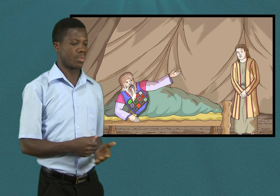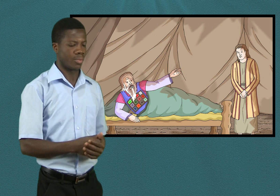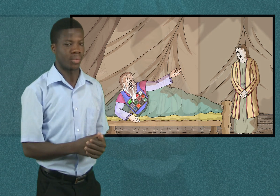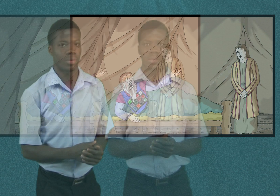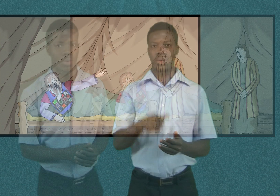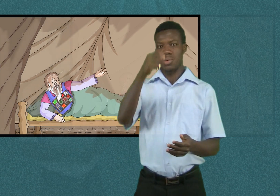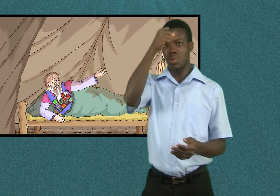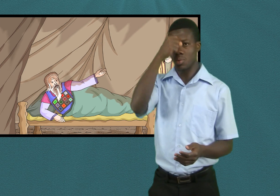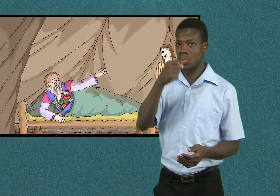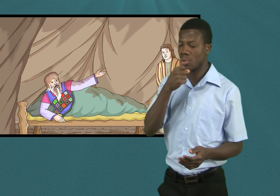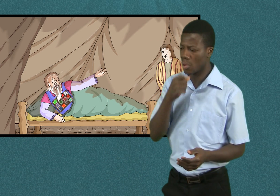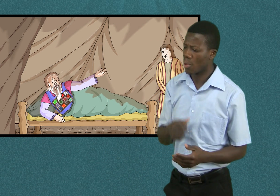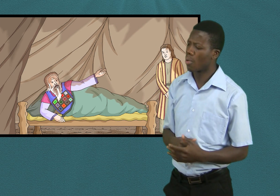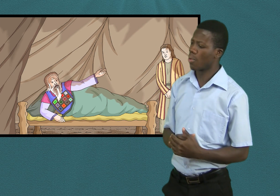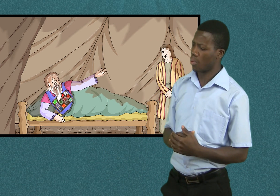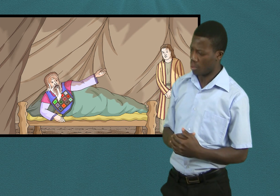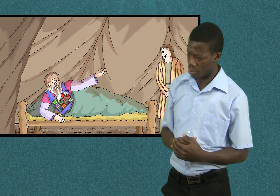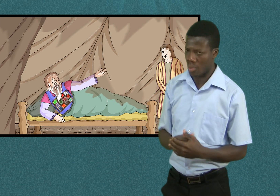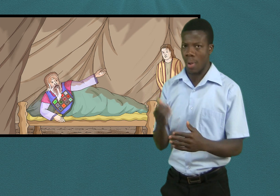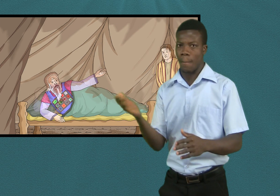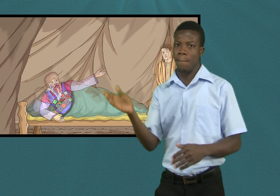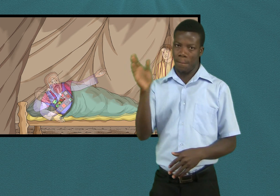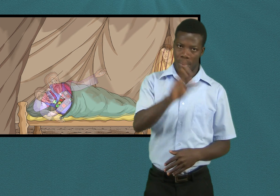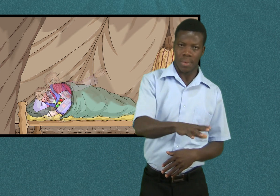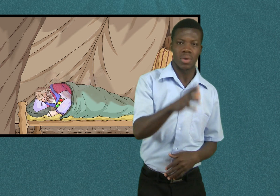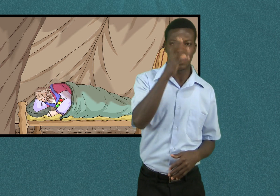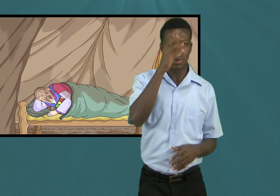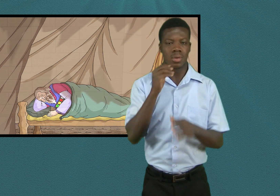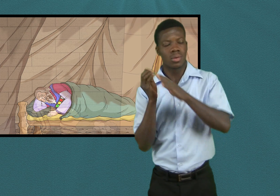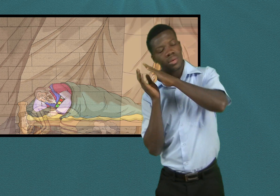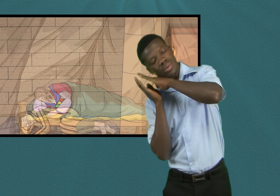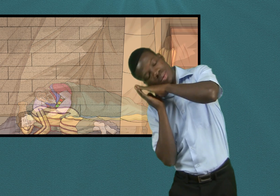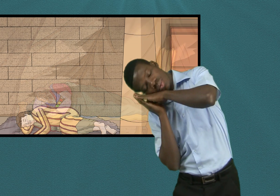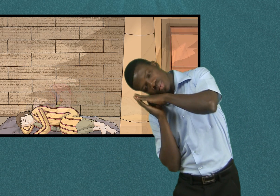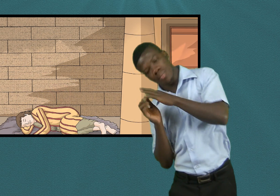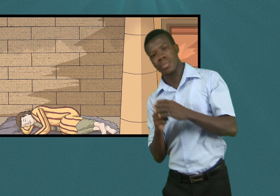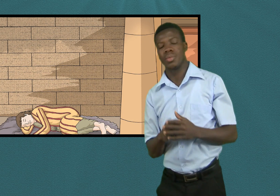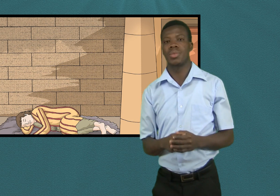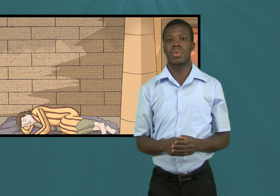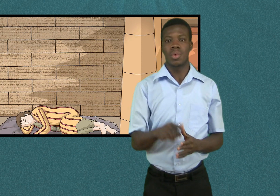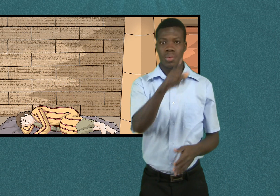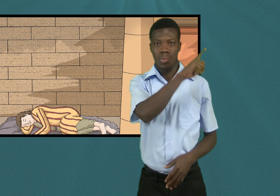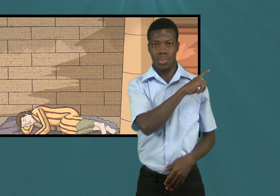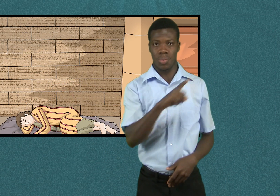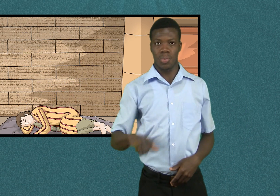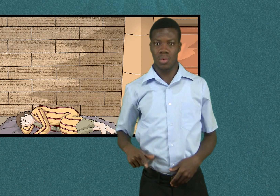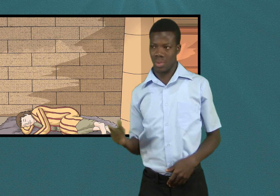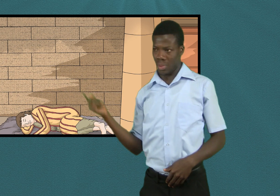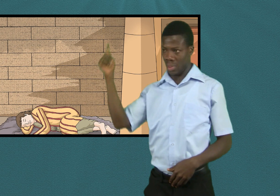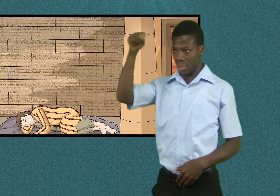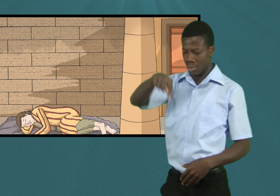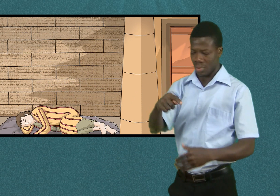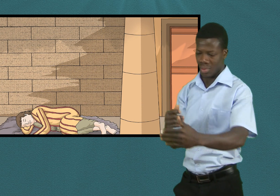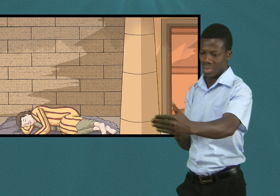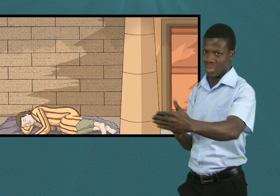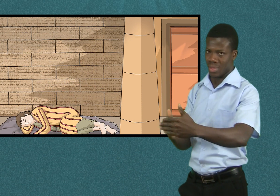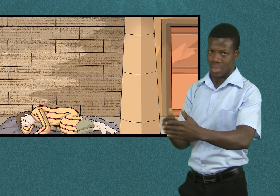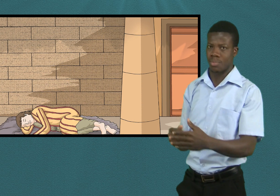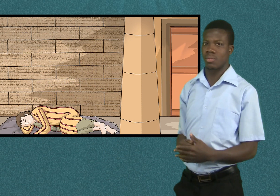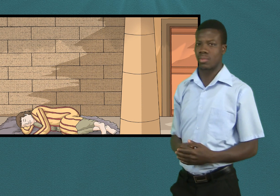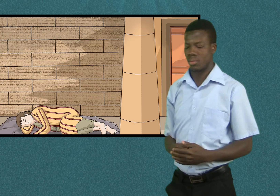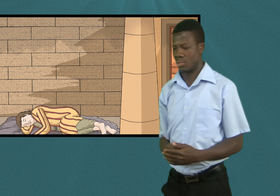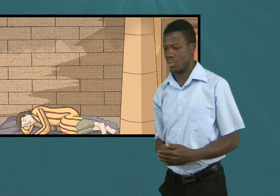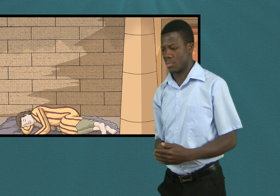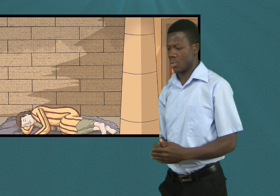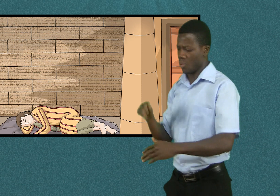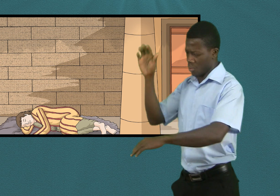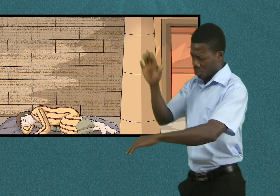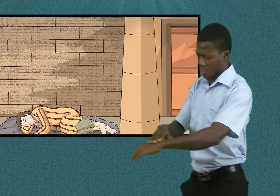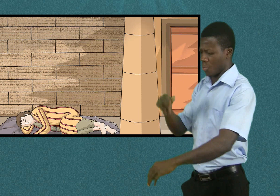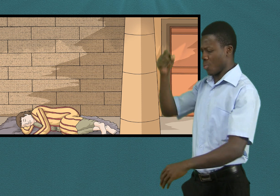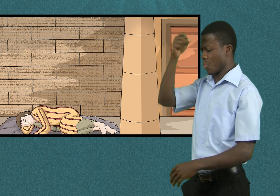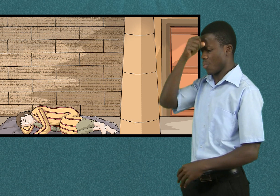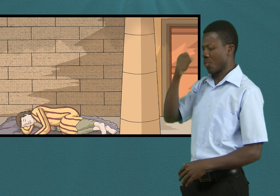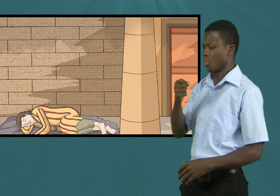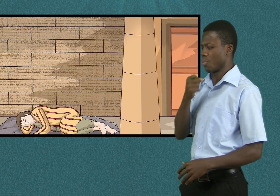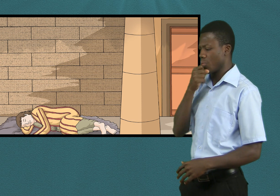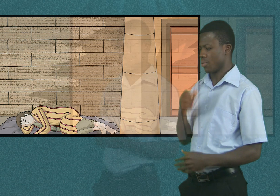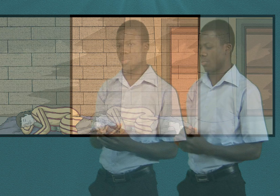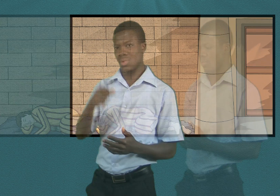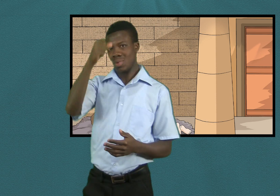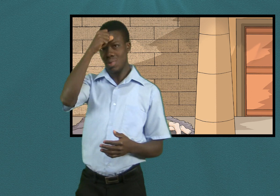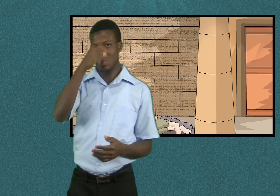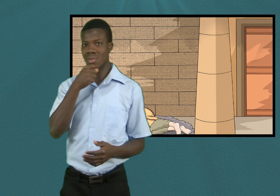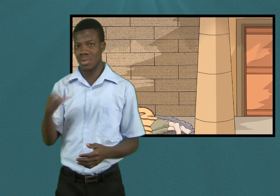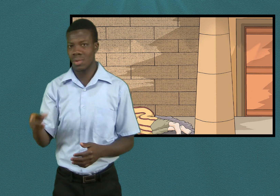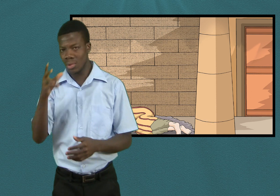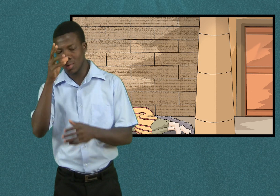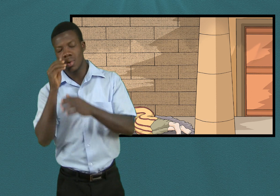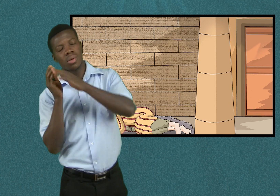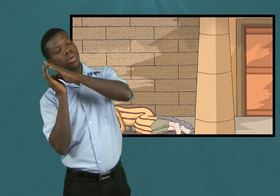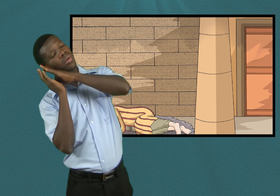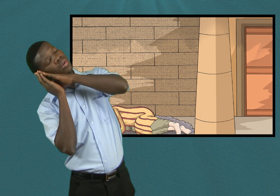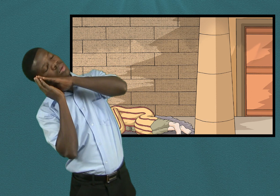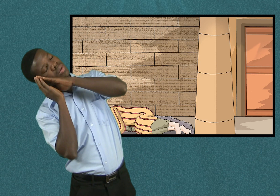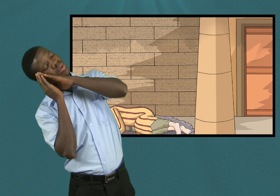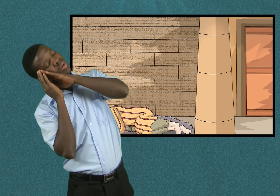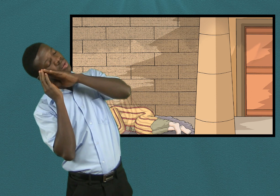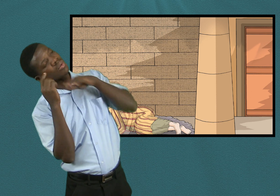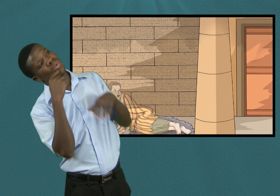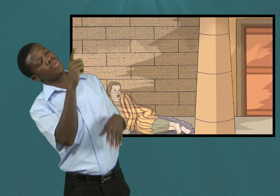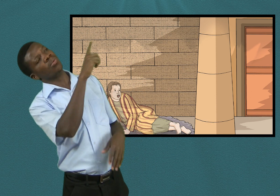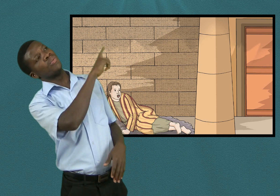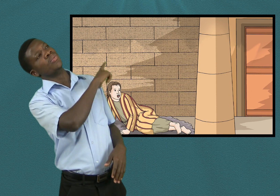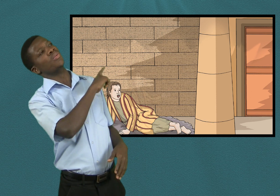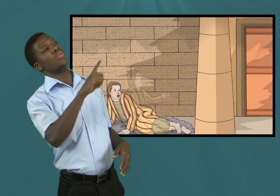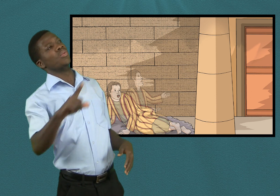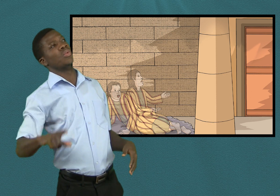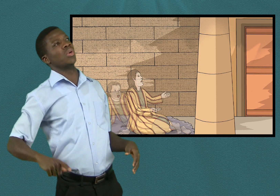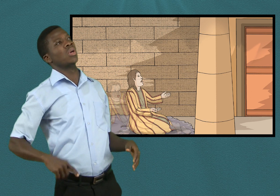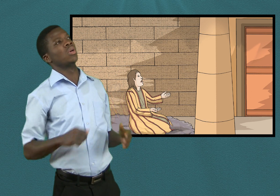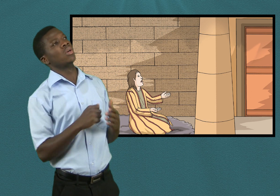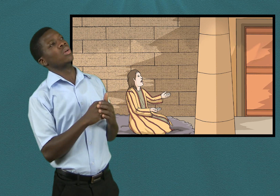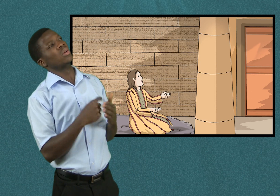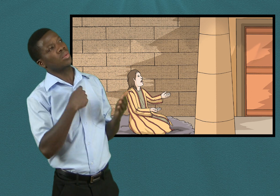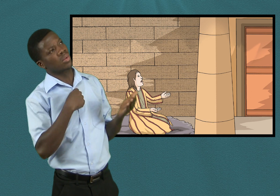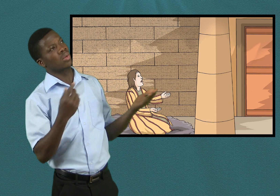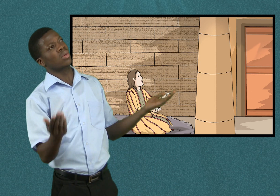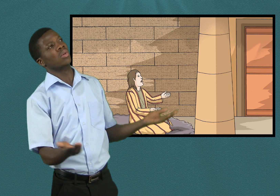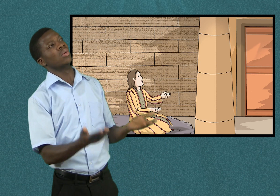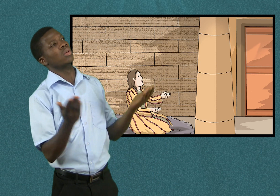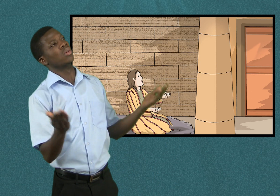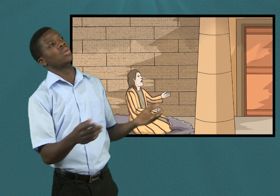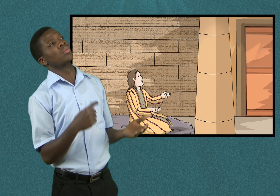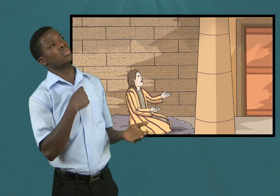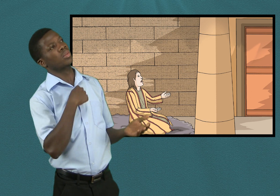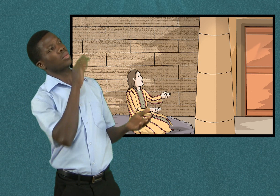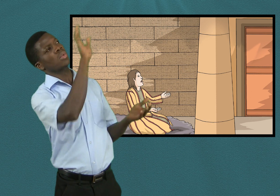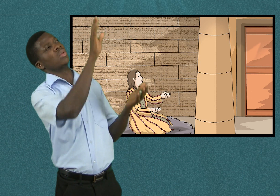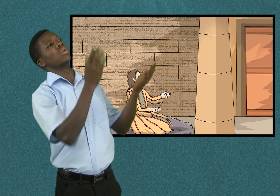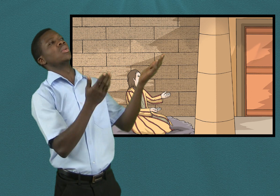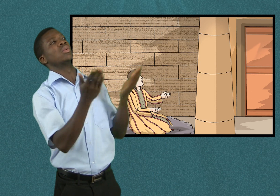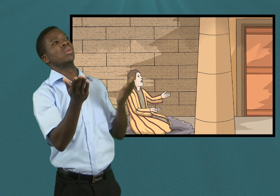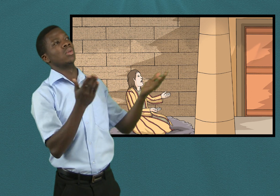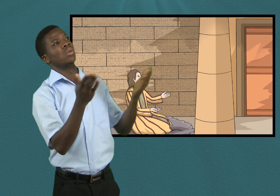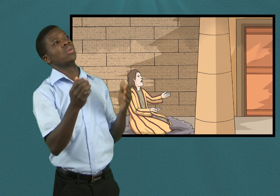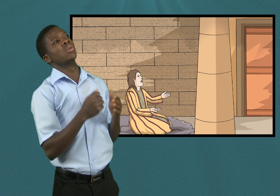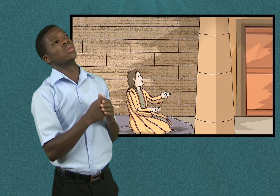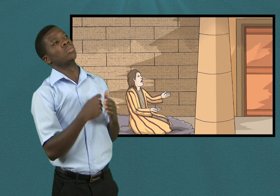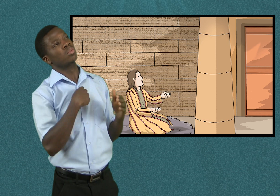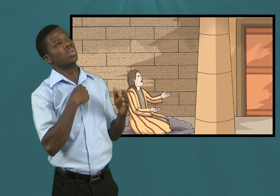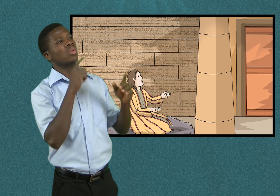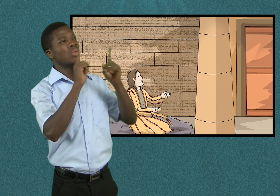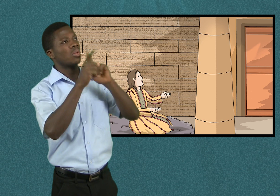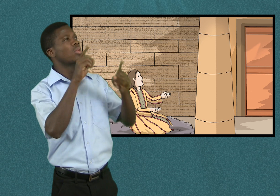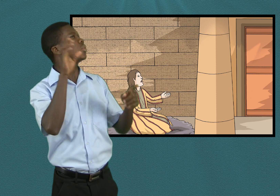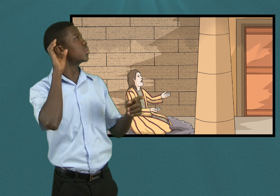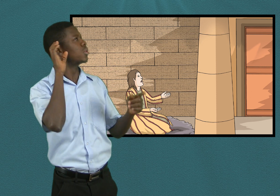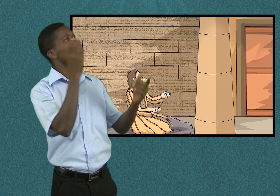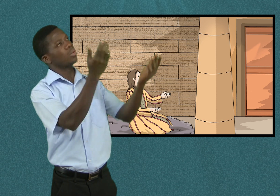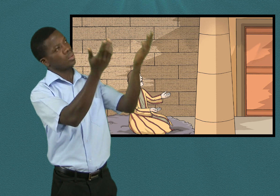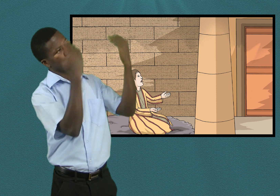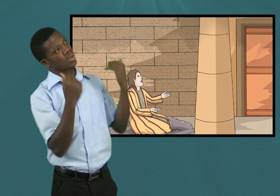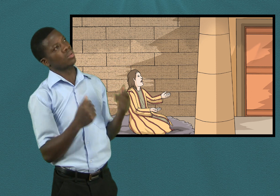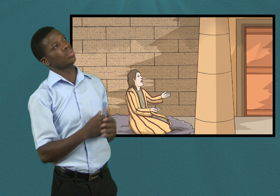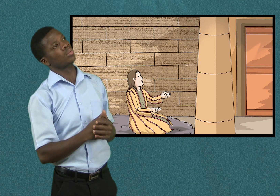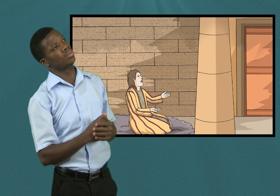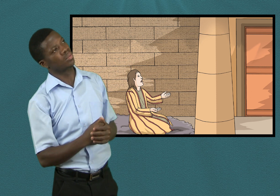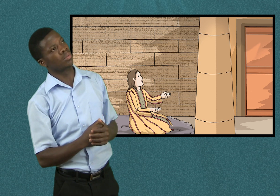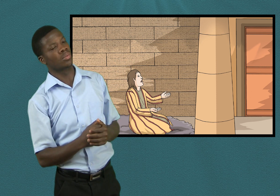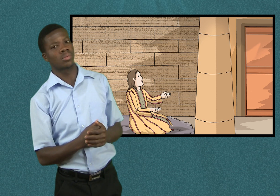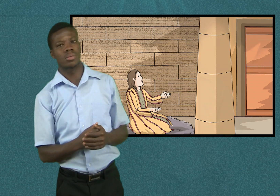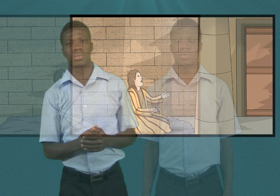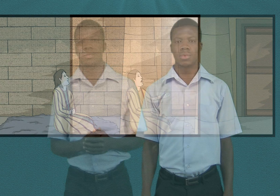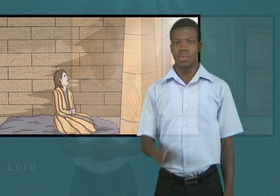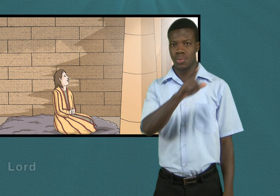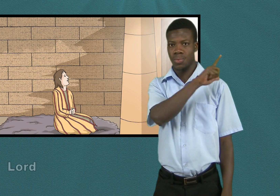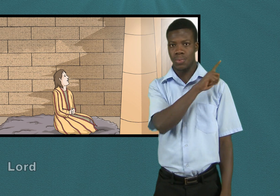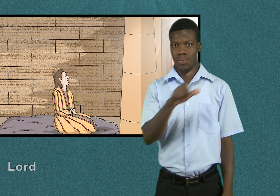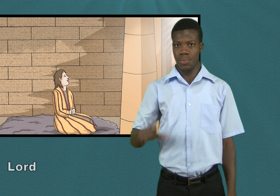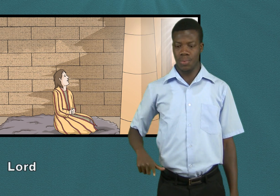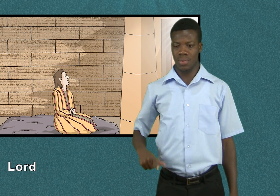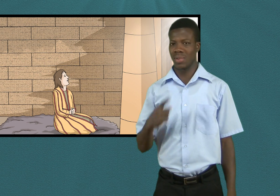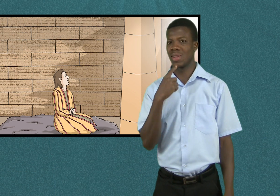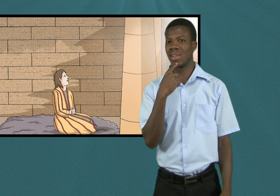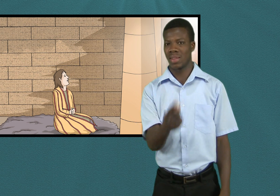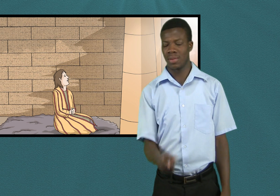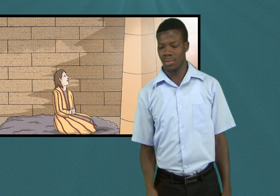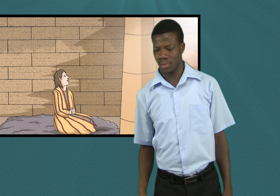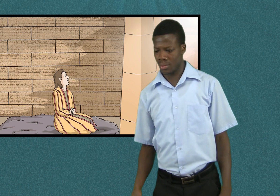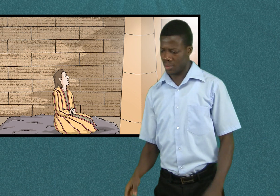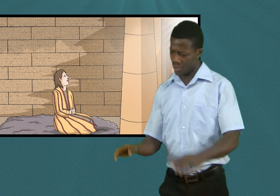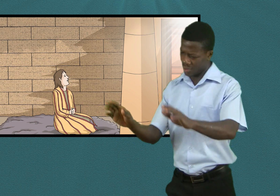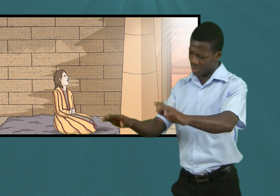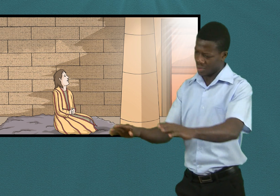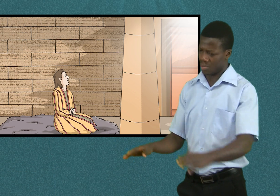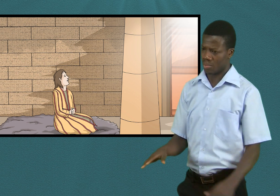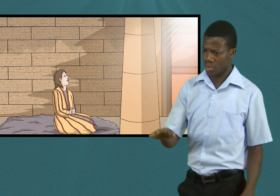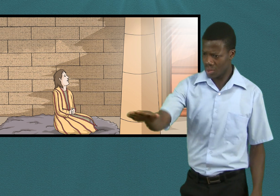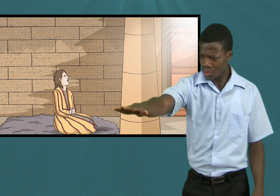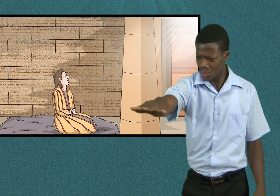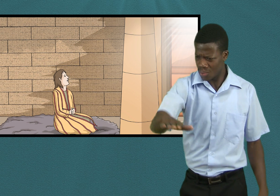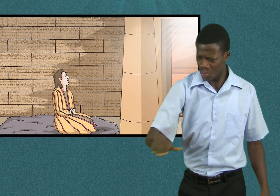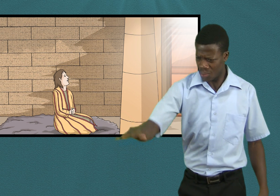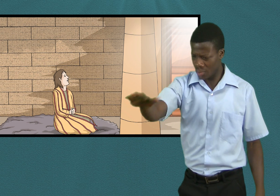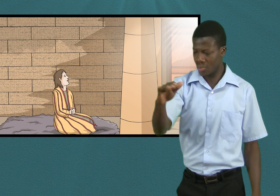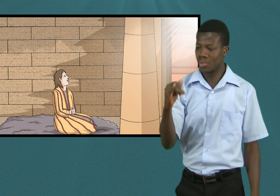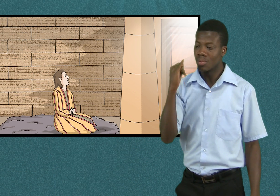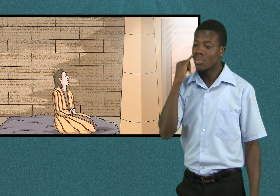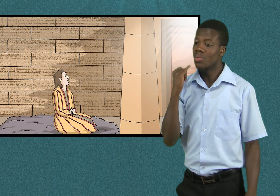Then the LORD came and stood there, calling as before, “Samuel! Samuel!” And Samuel answered, “Speak, for Your servant is listening.”